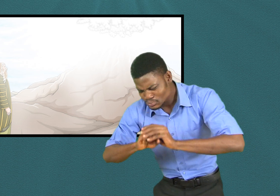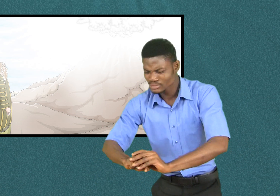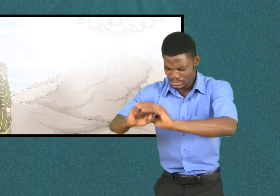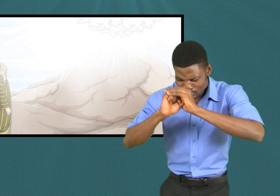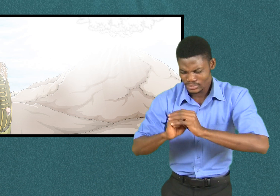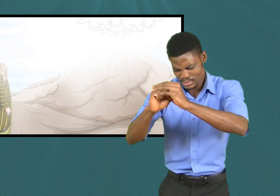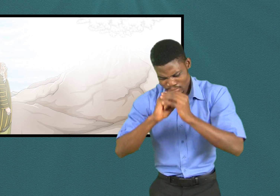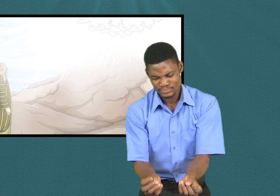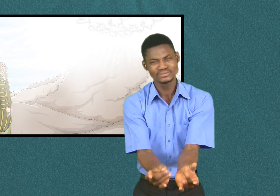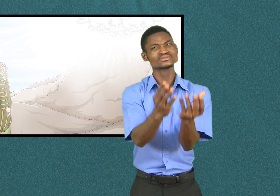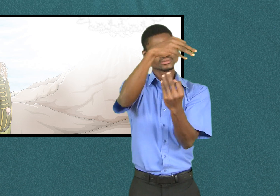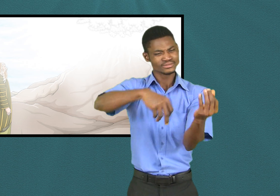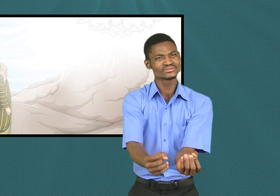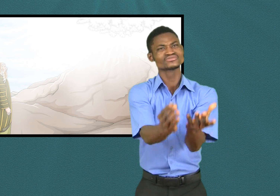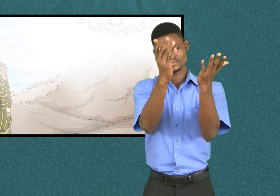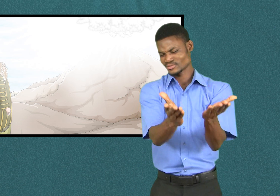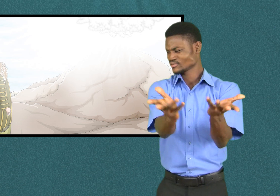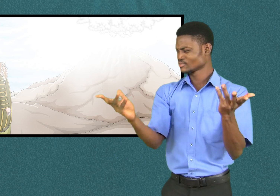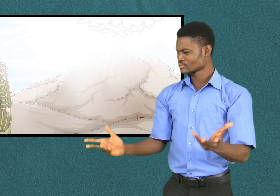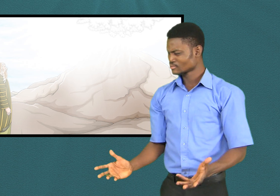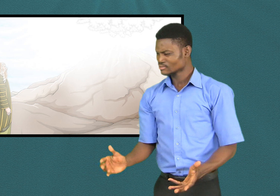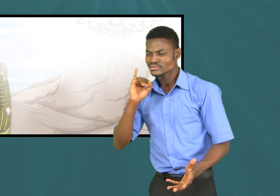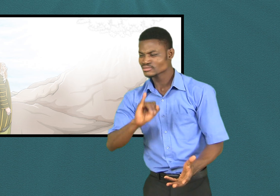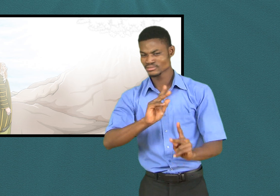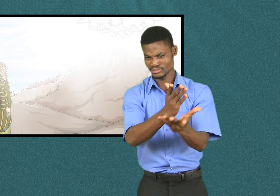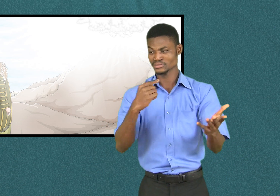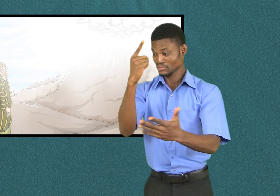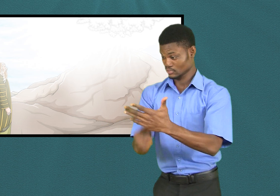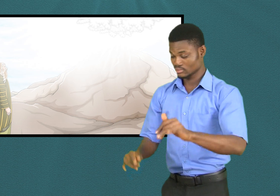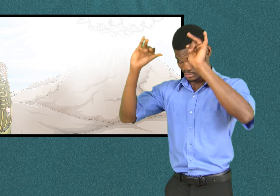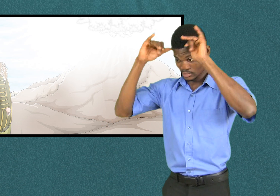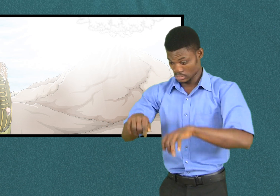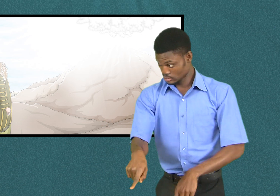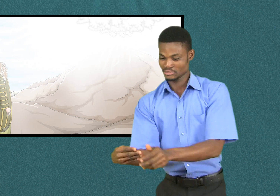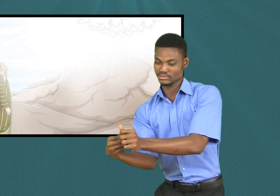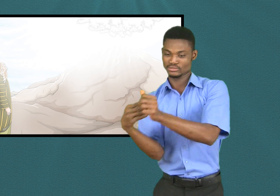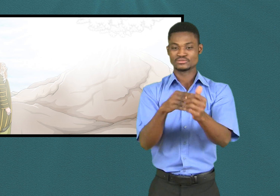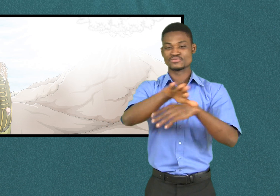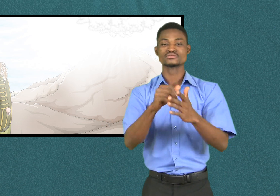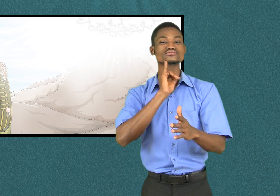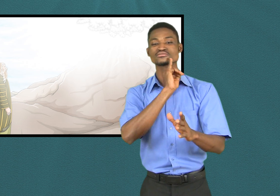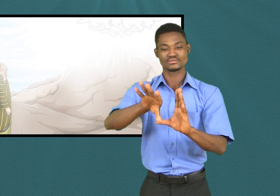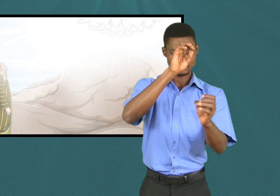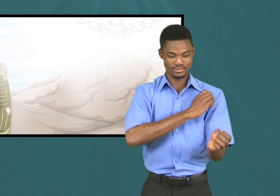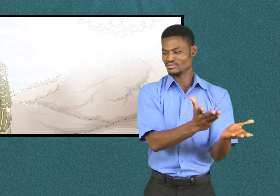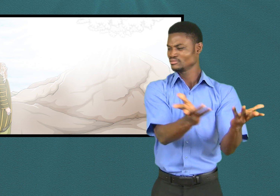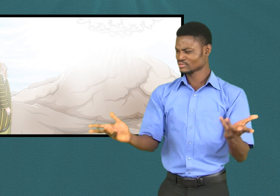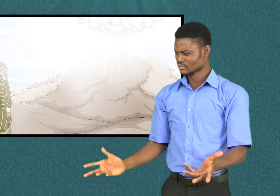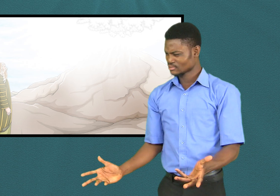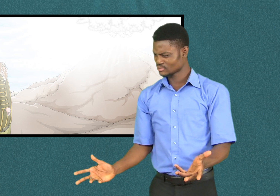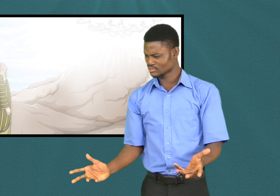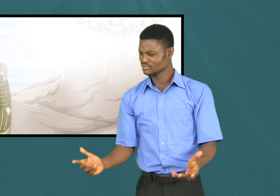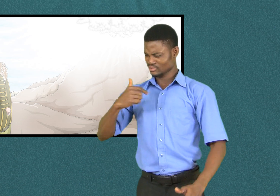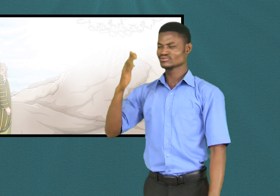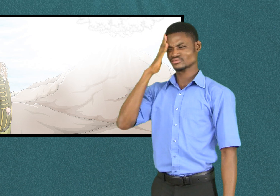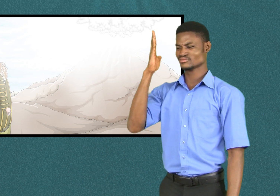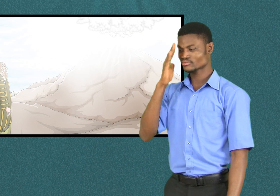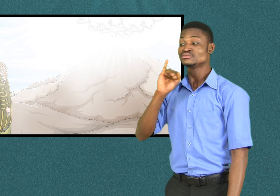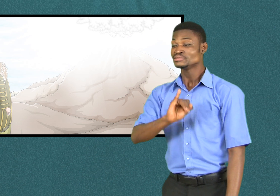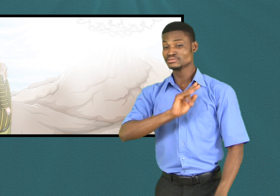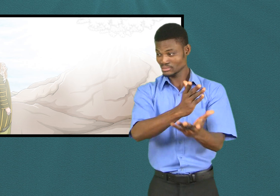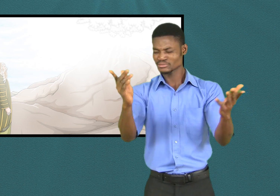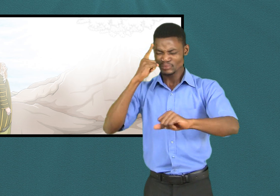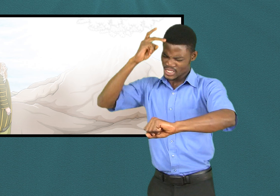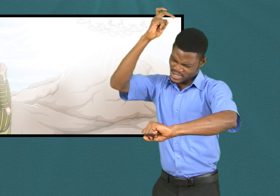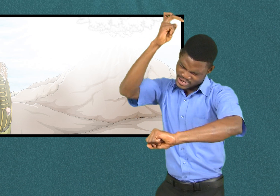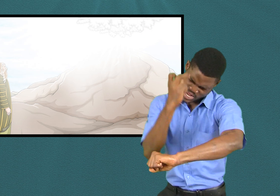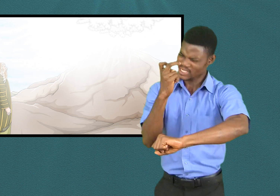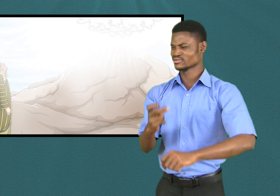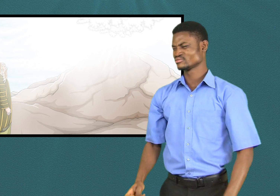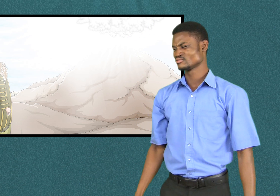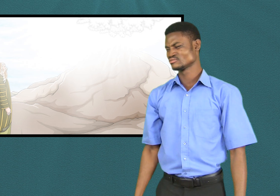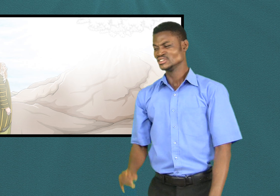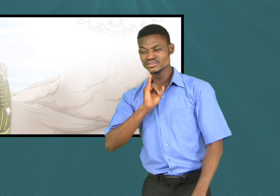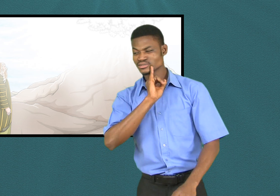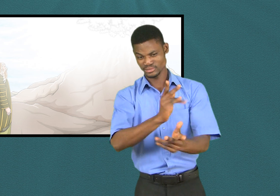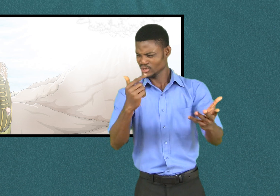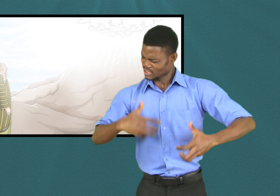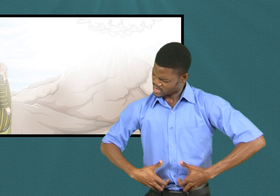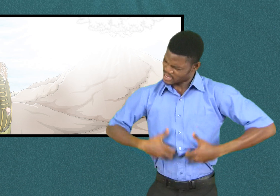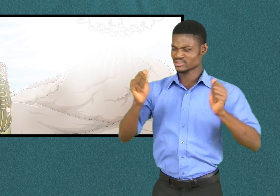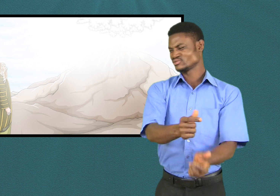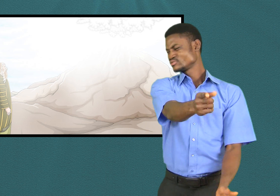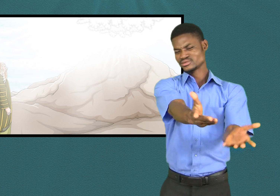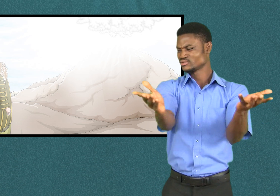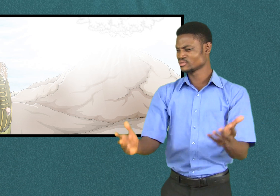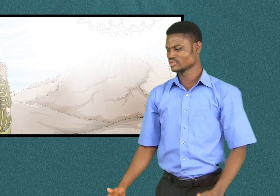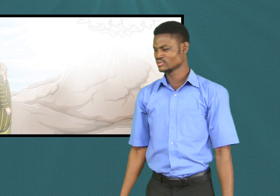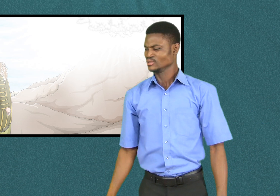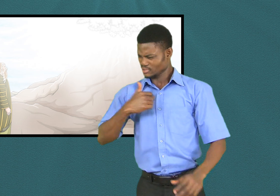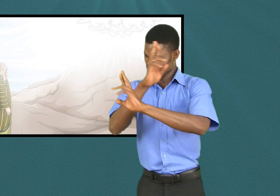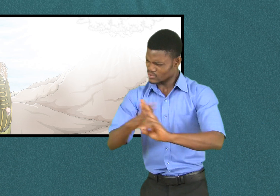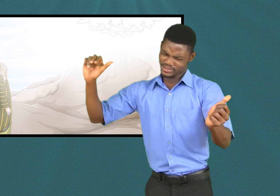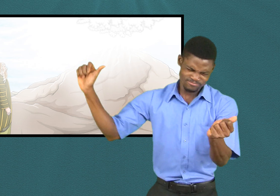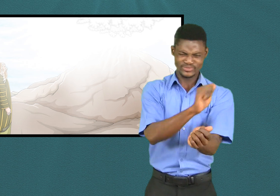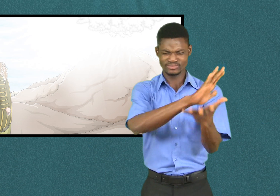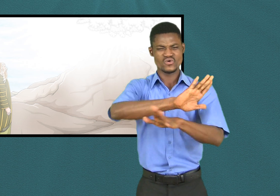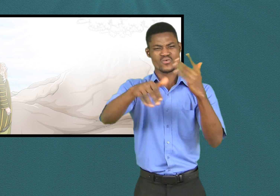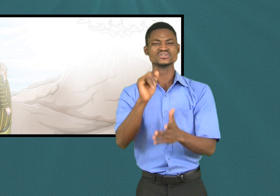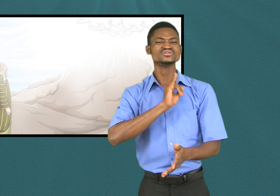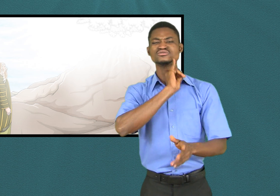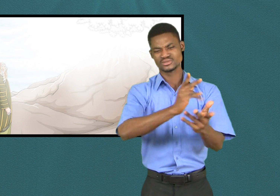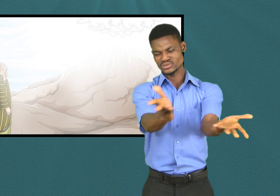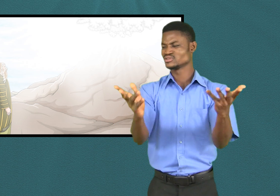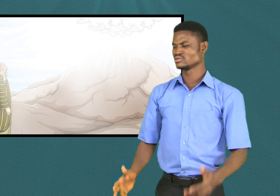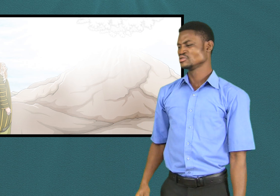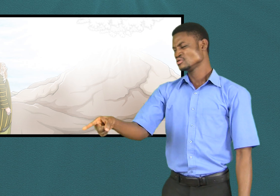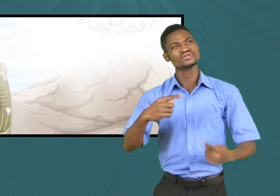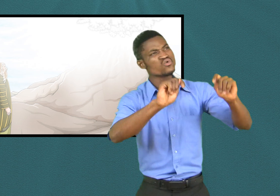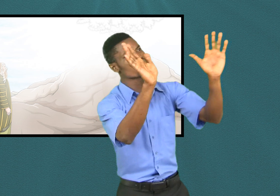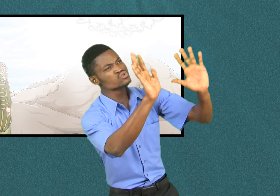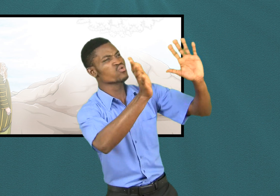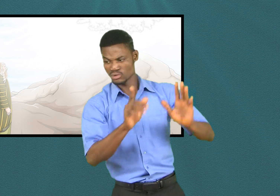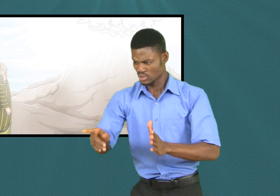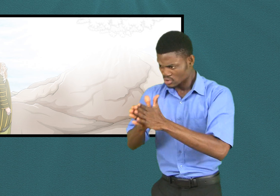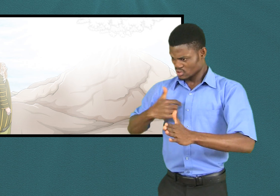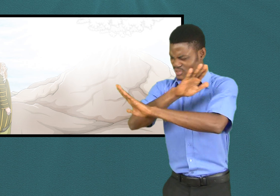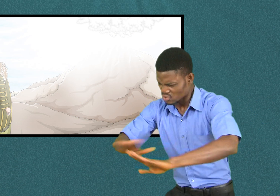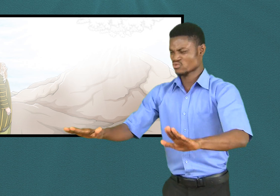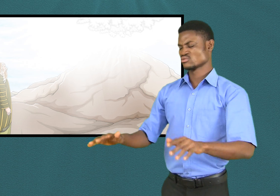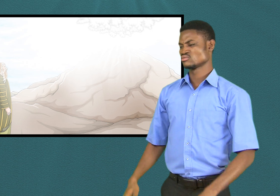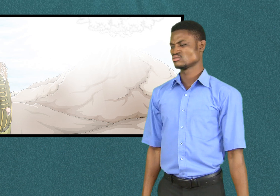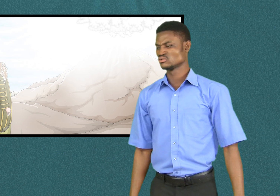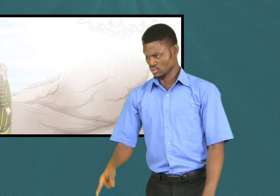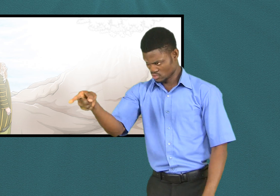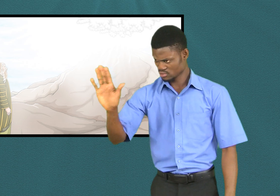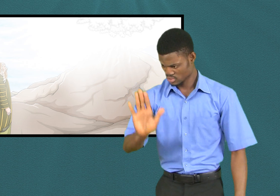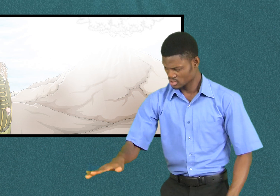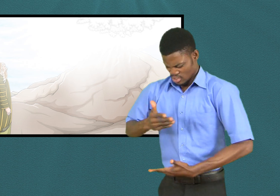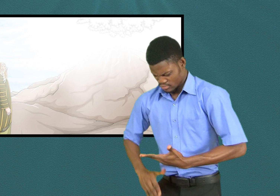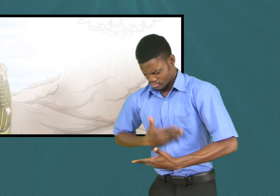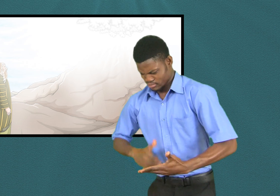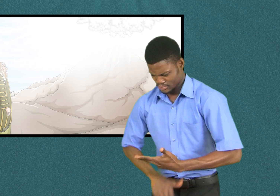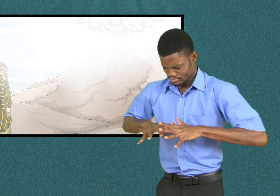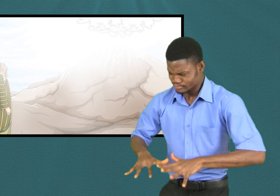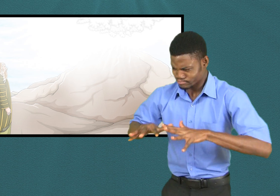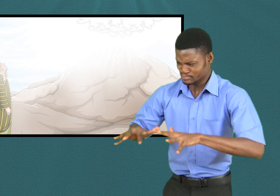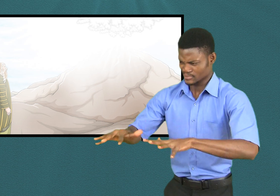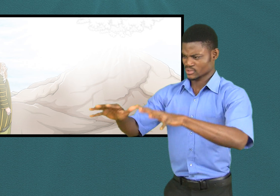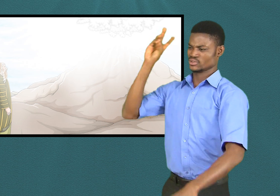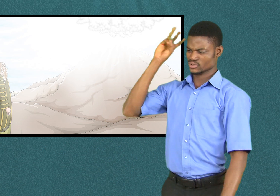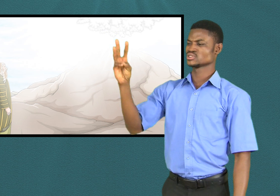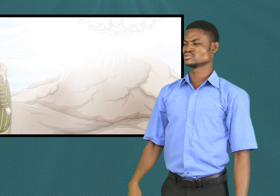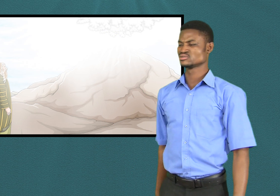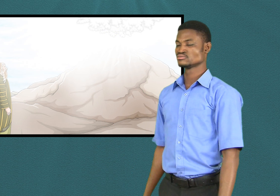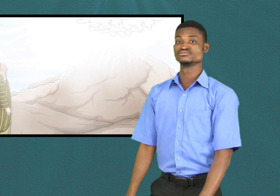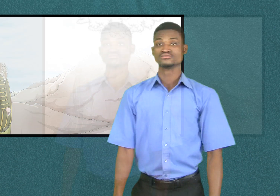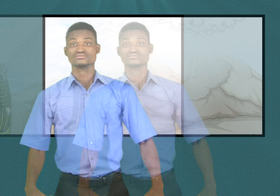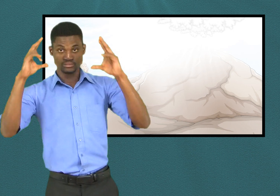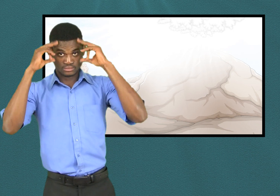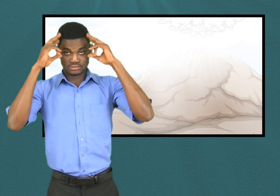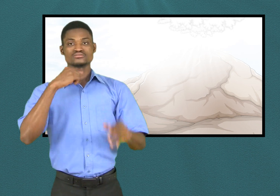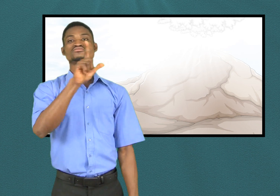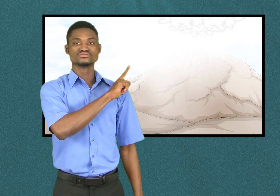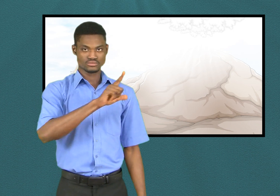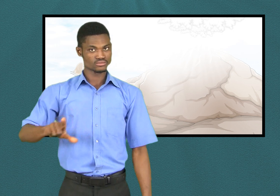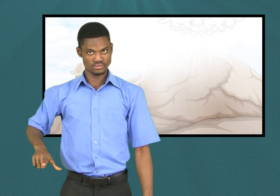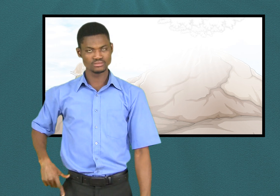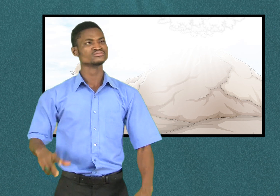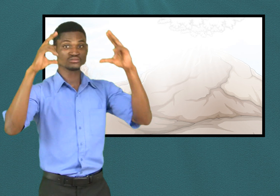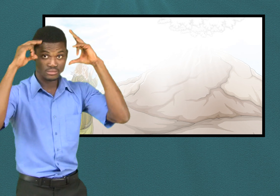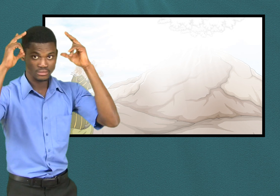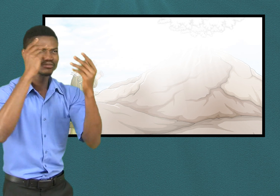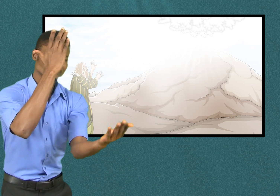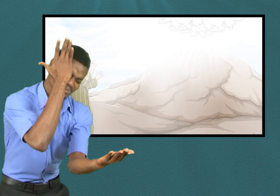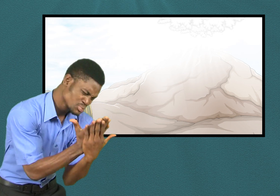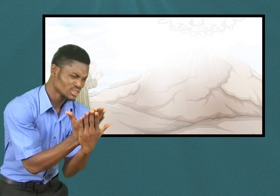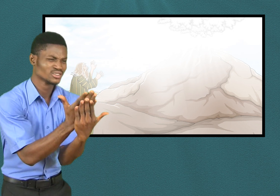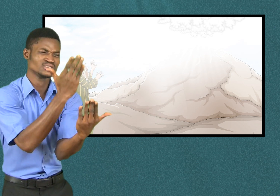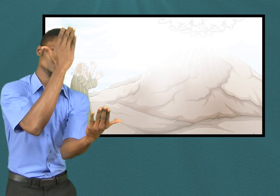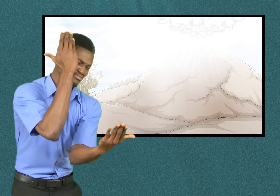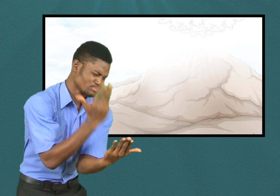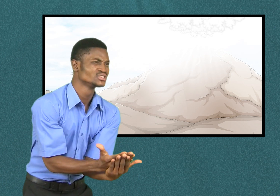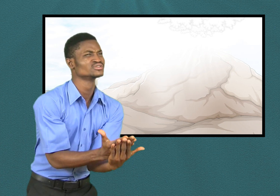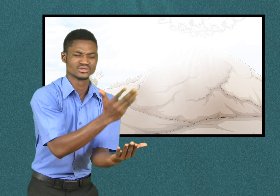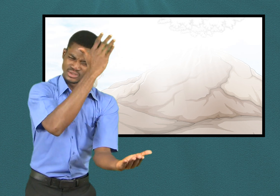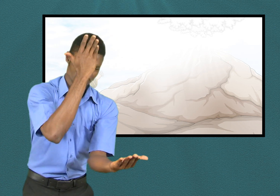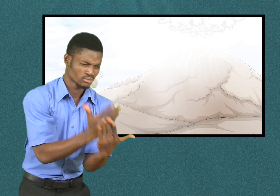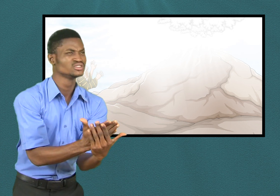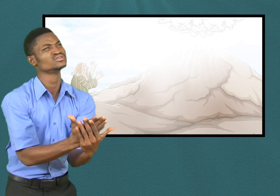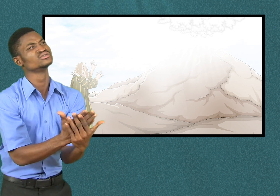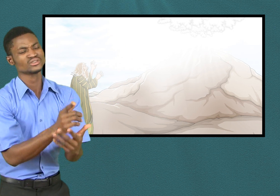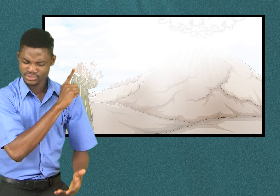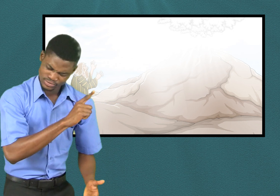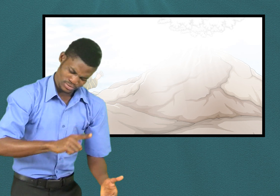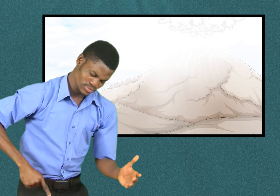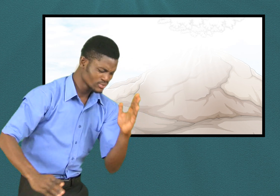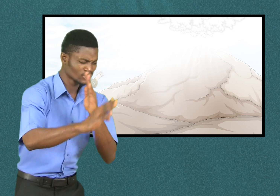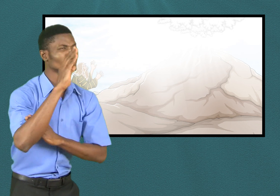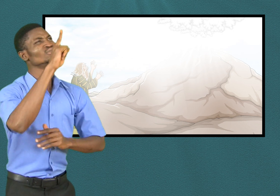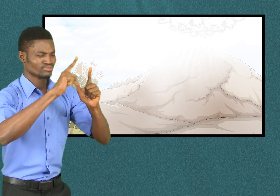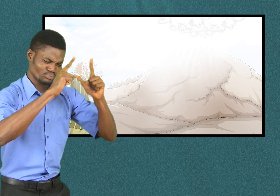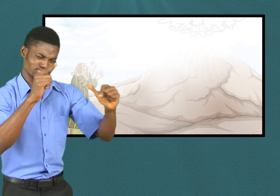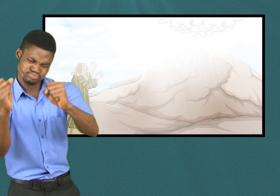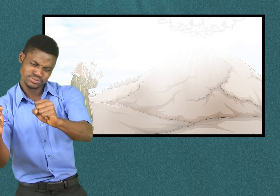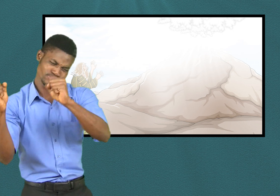They have sacrificed to it and said, ‘These, O Israel, are your gods, who brought you up out of the land of Egypt.’” The LORD also said to Moses, “I have seen this people, and they are indeed a stiff-necked people. Now leave Me alone, so that My anger may burn against them and consume them. Then I will make you into a great nation.”